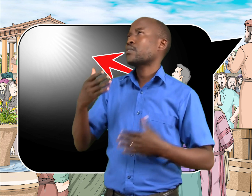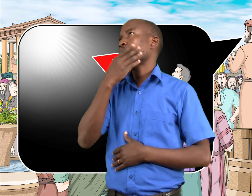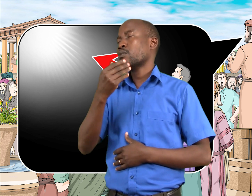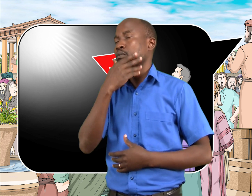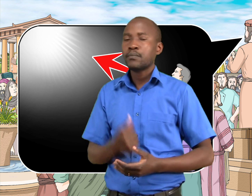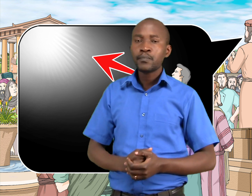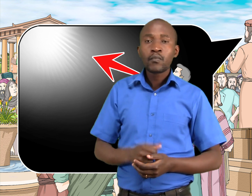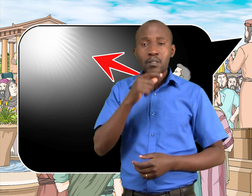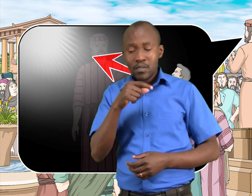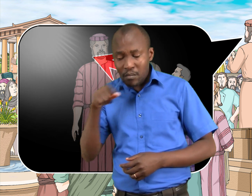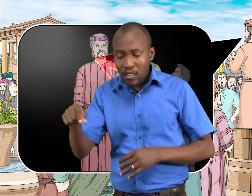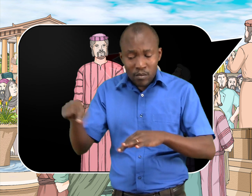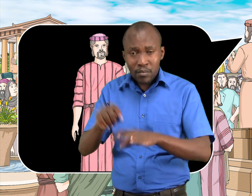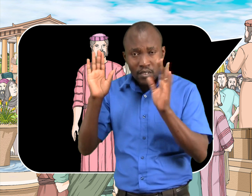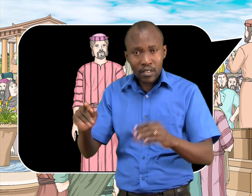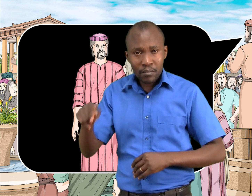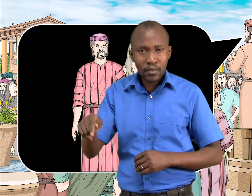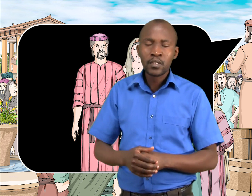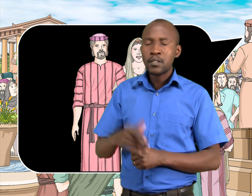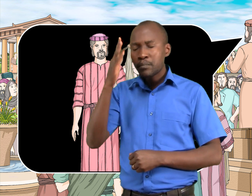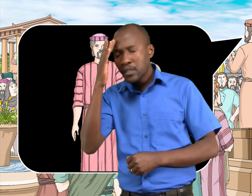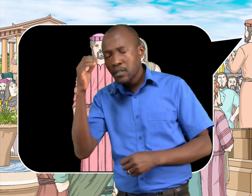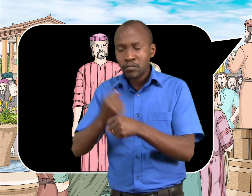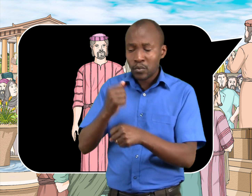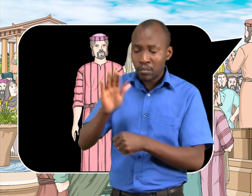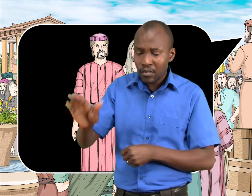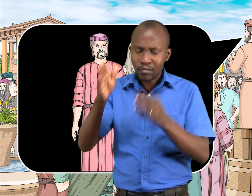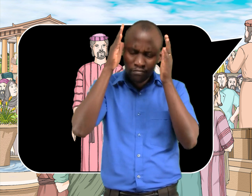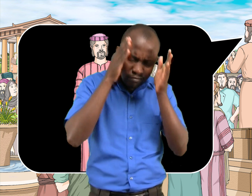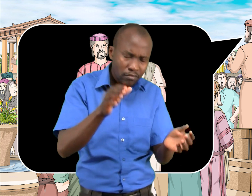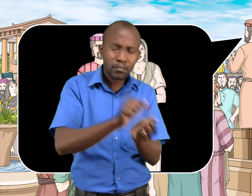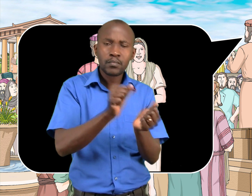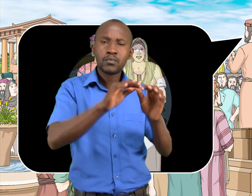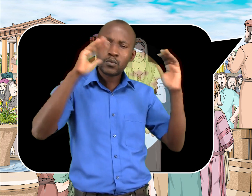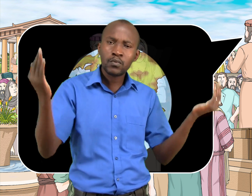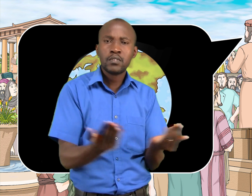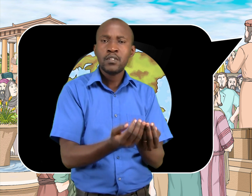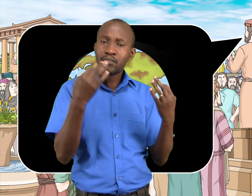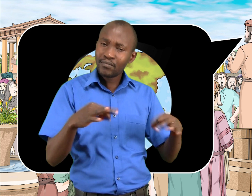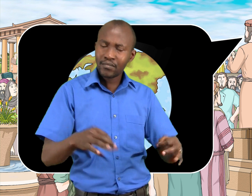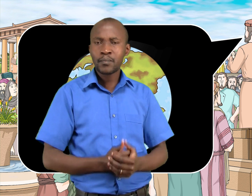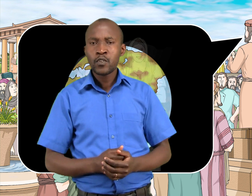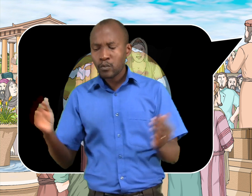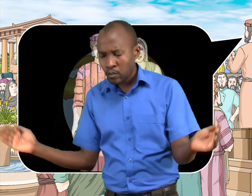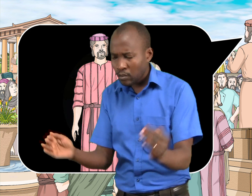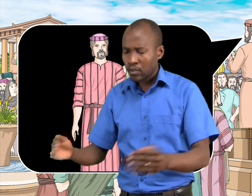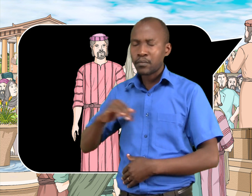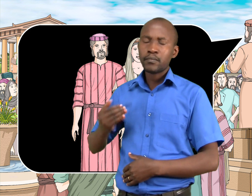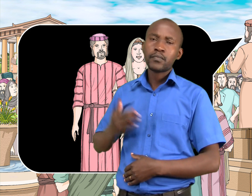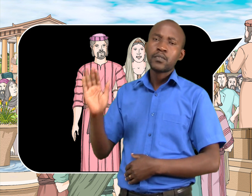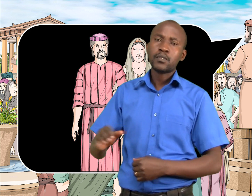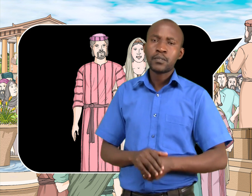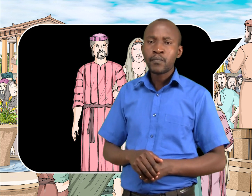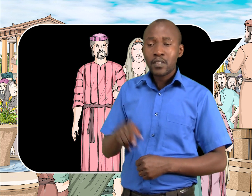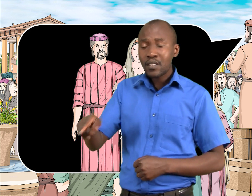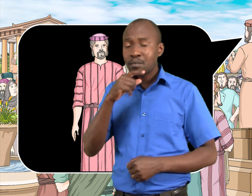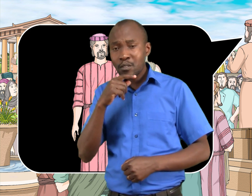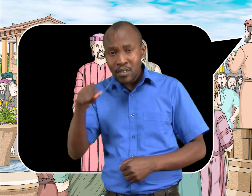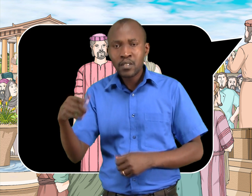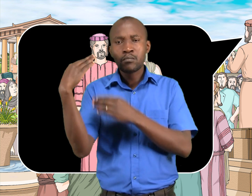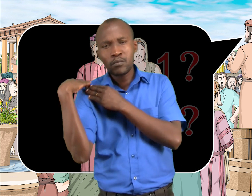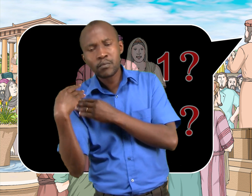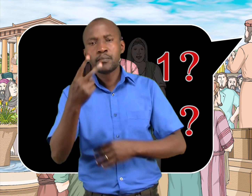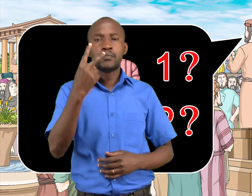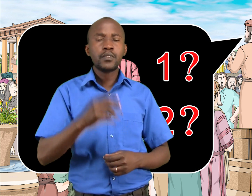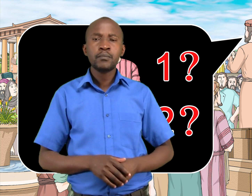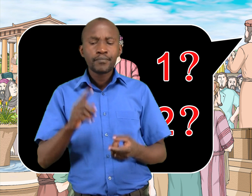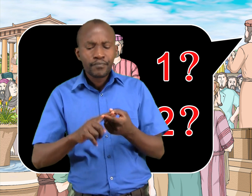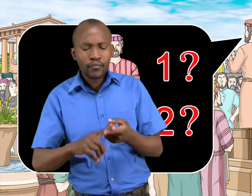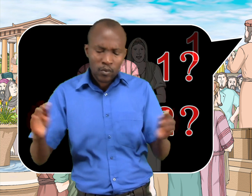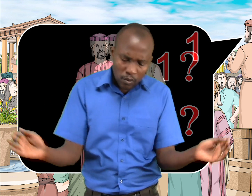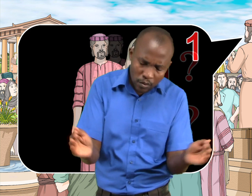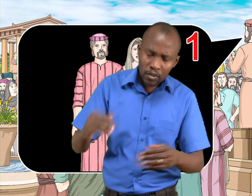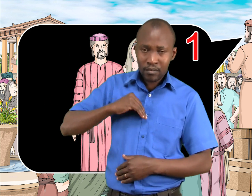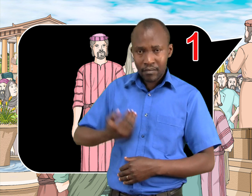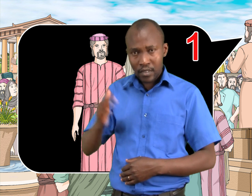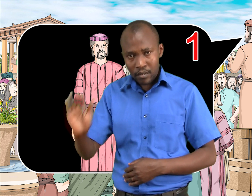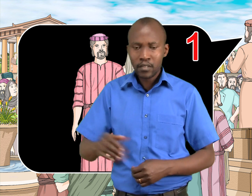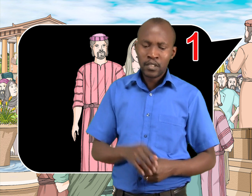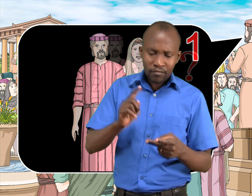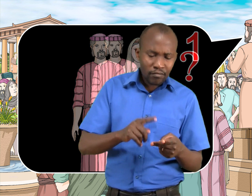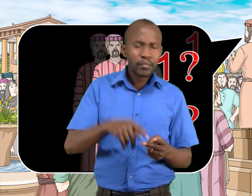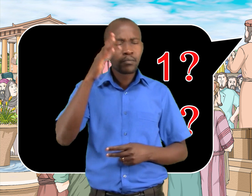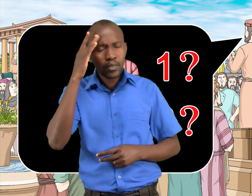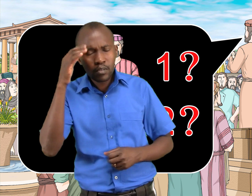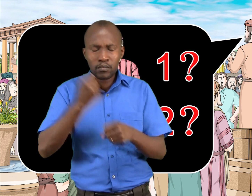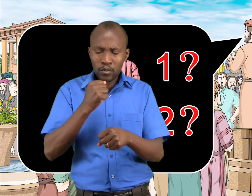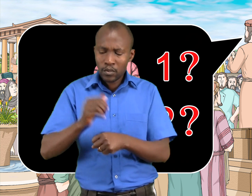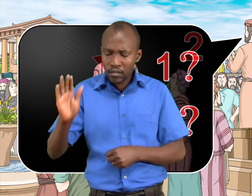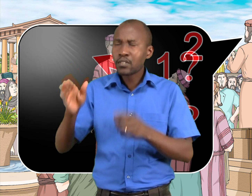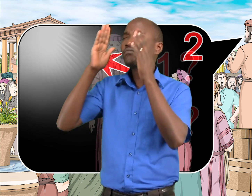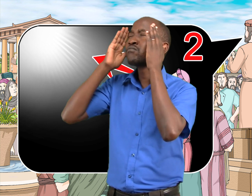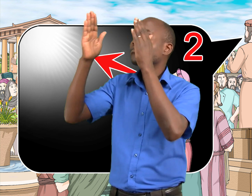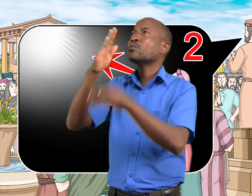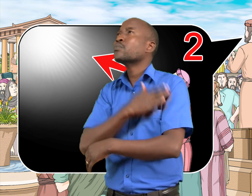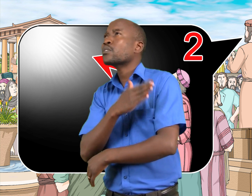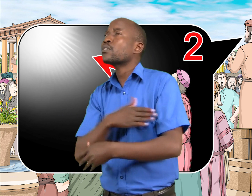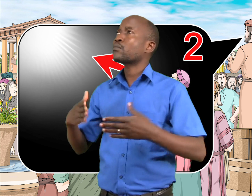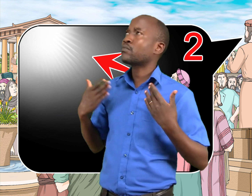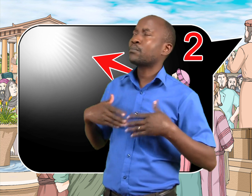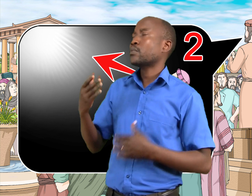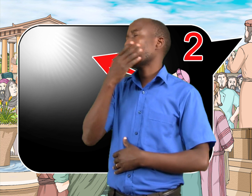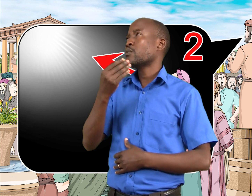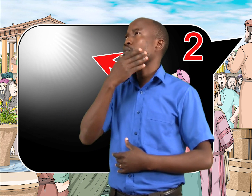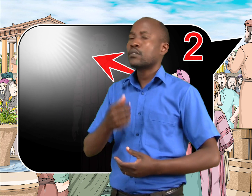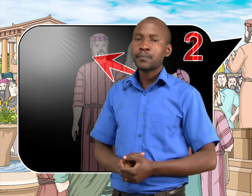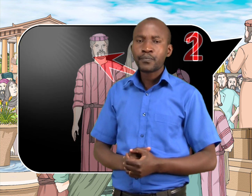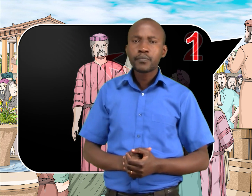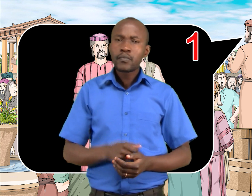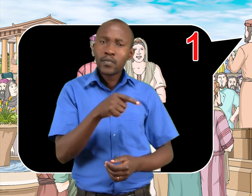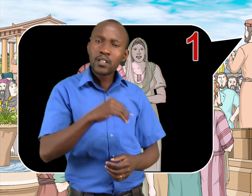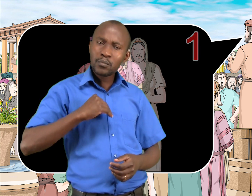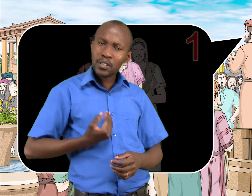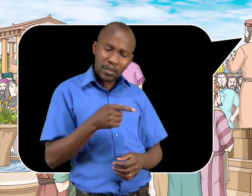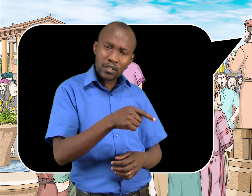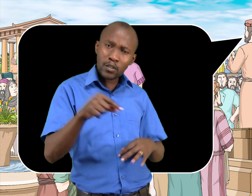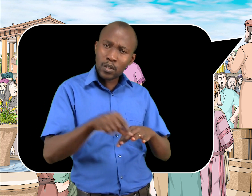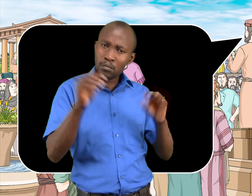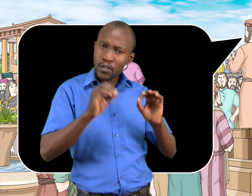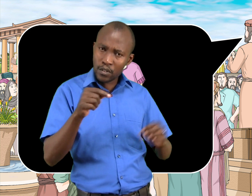But the married man is concerned about the affairs of this world, how he can please his wife, and his interests are divided.